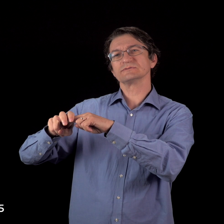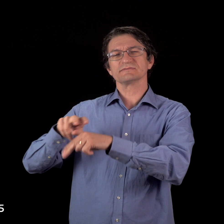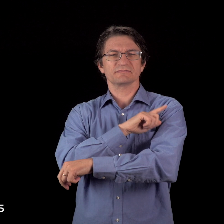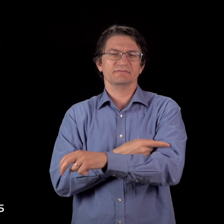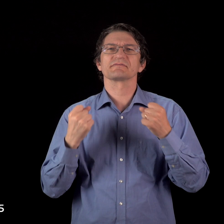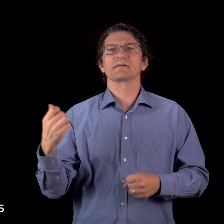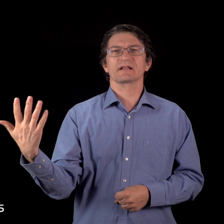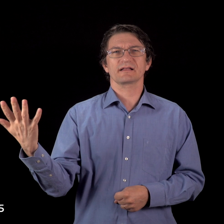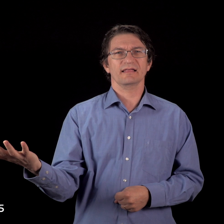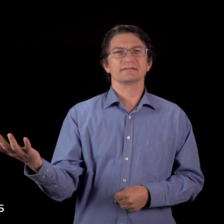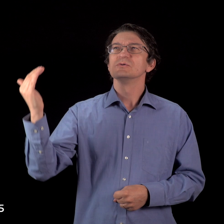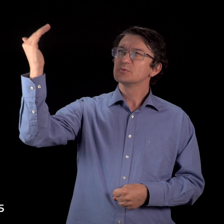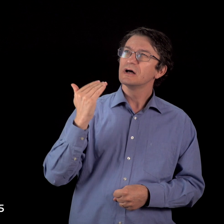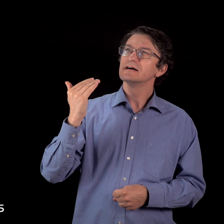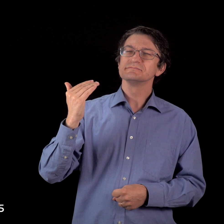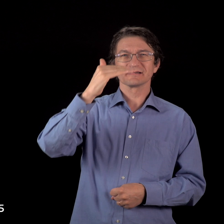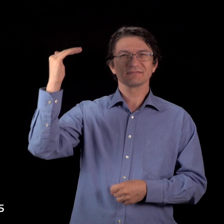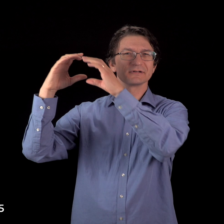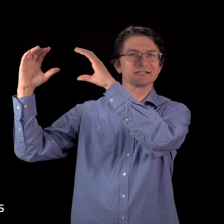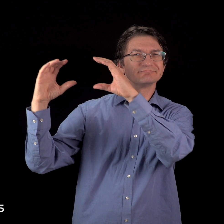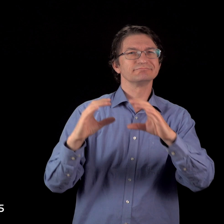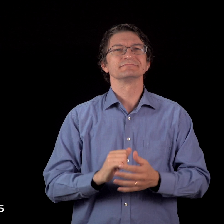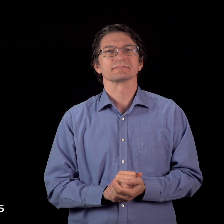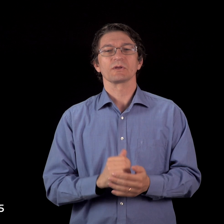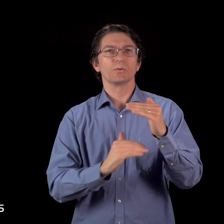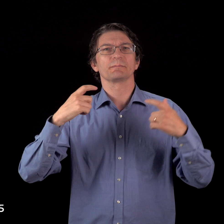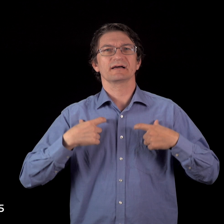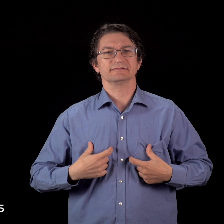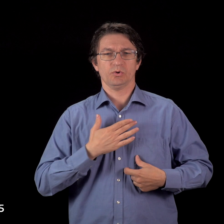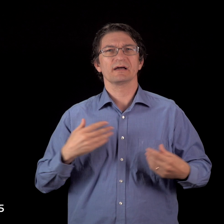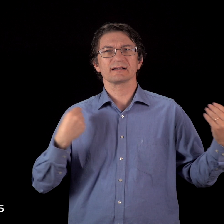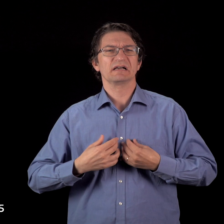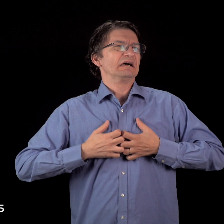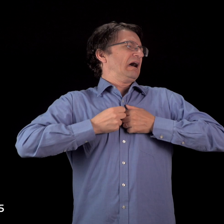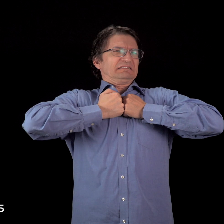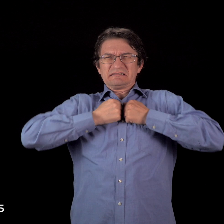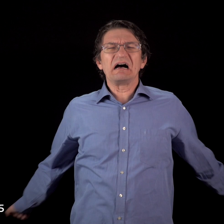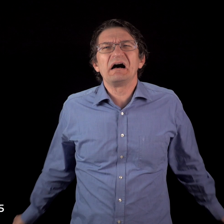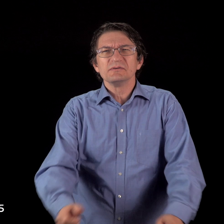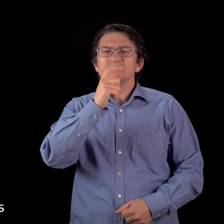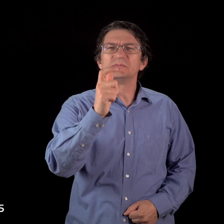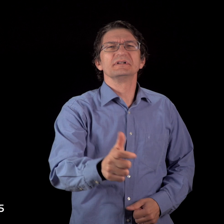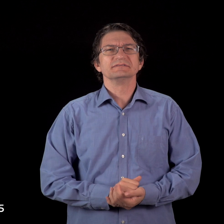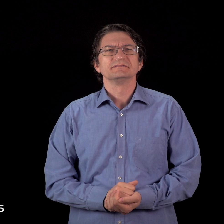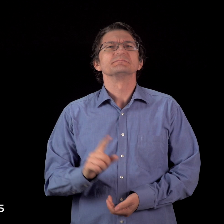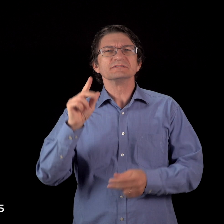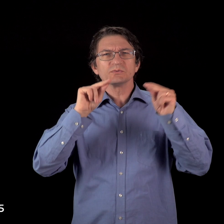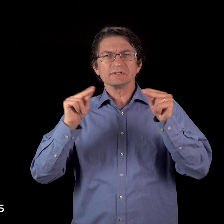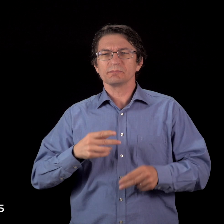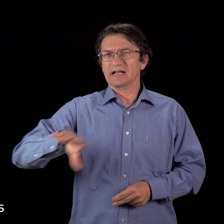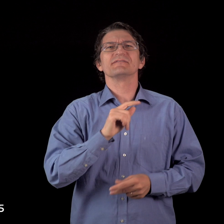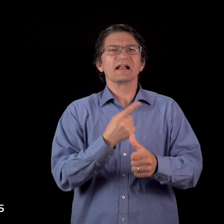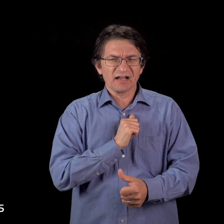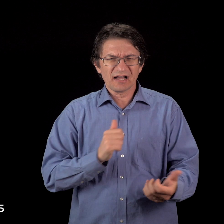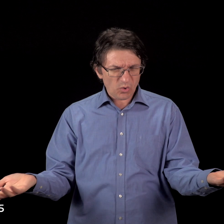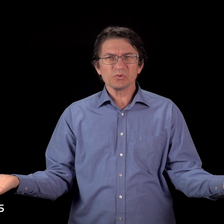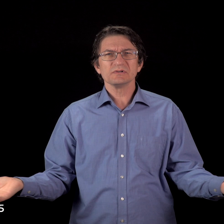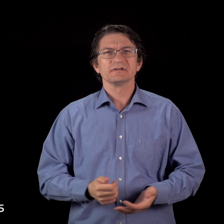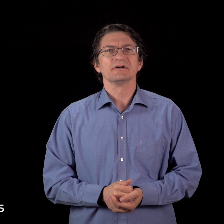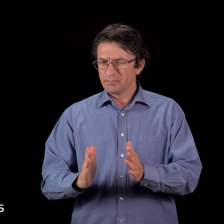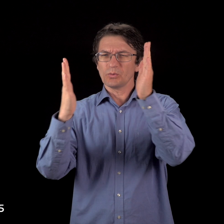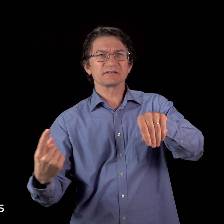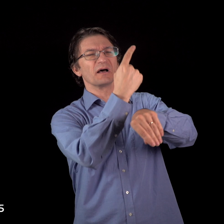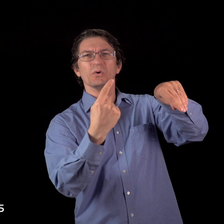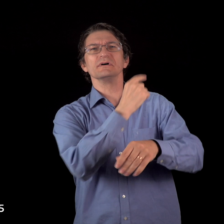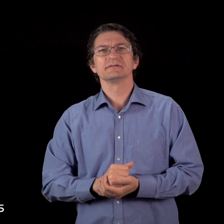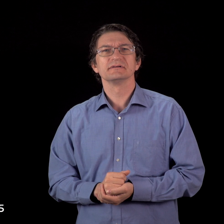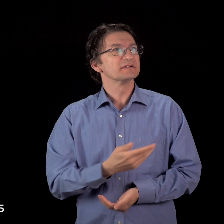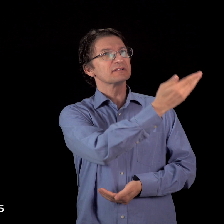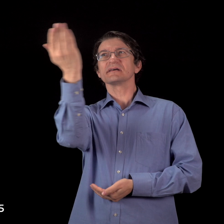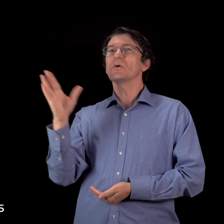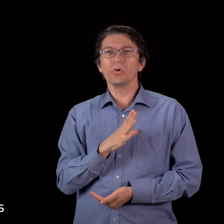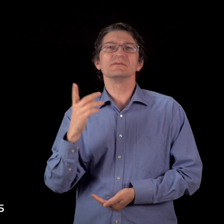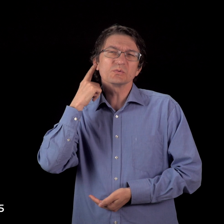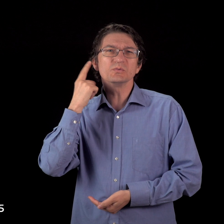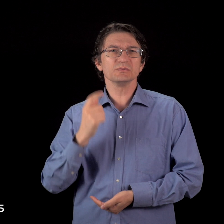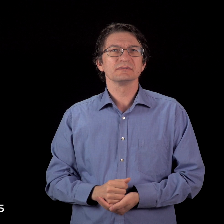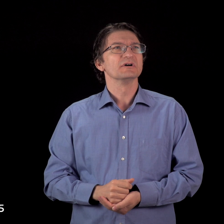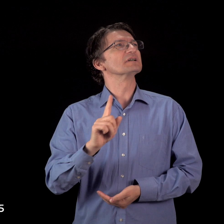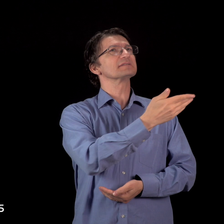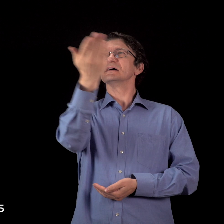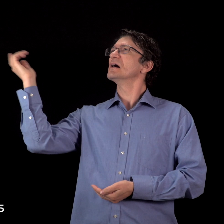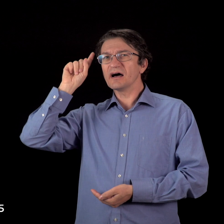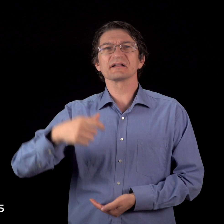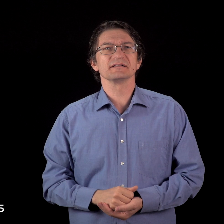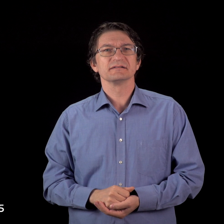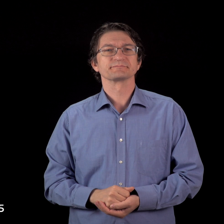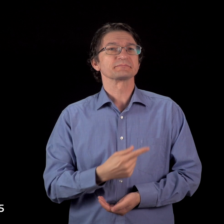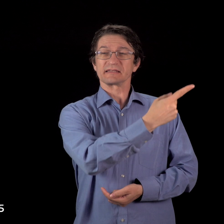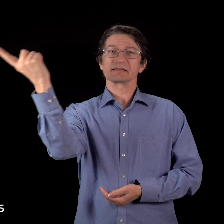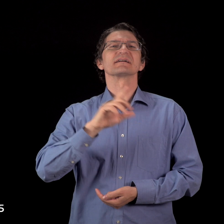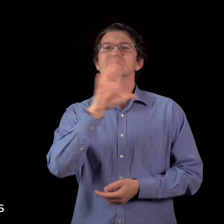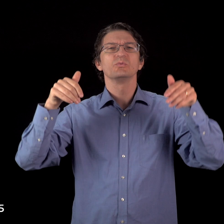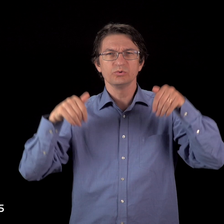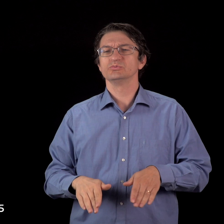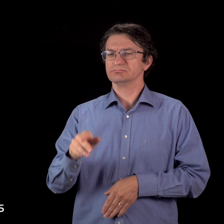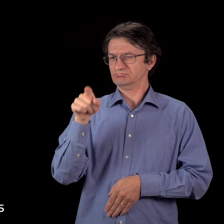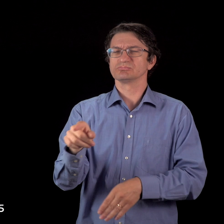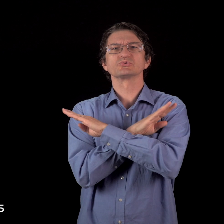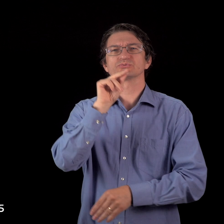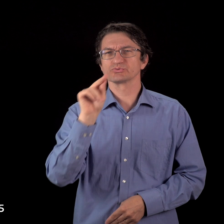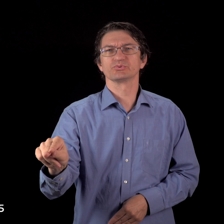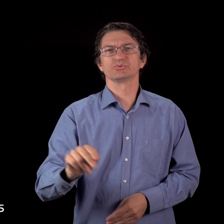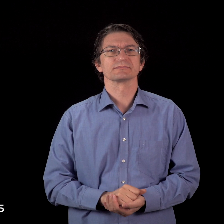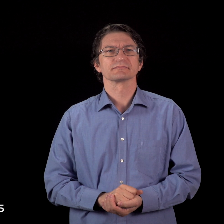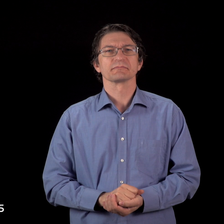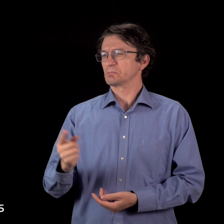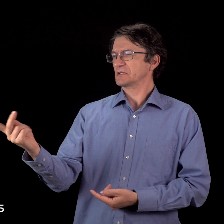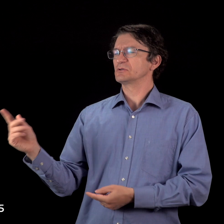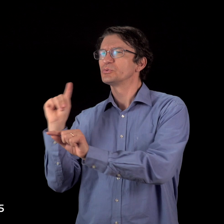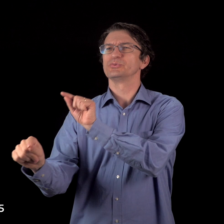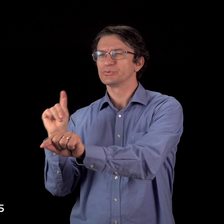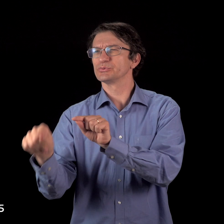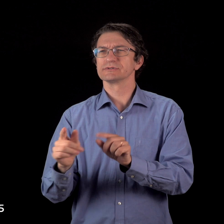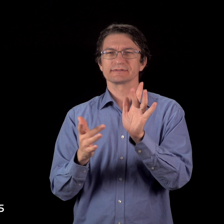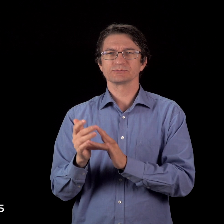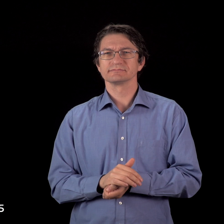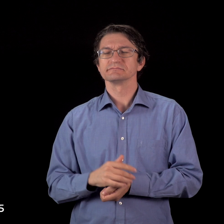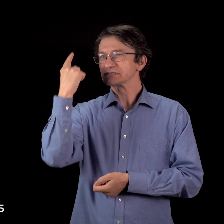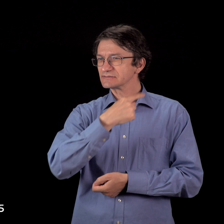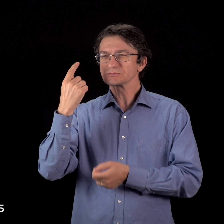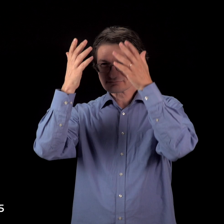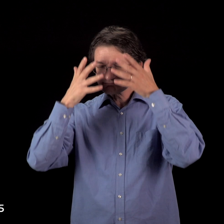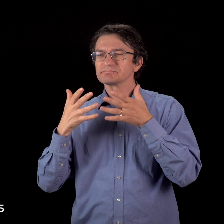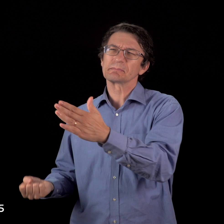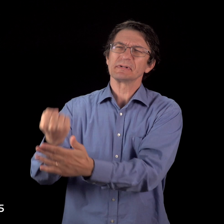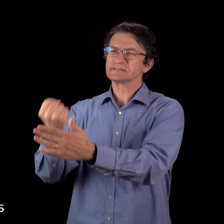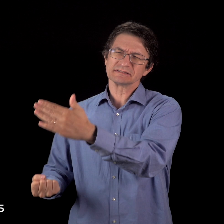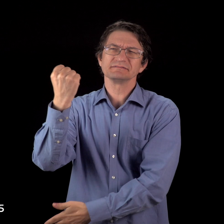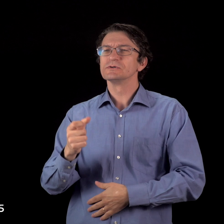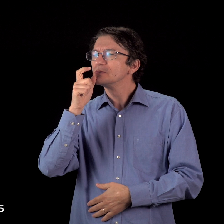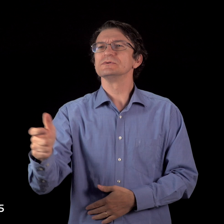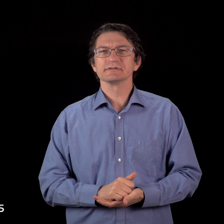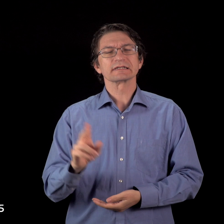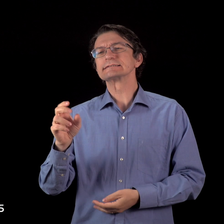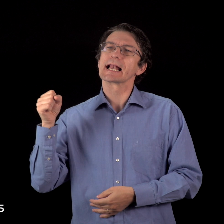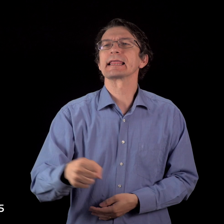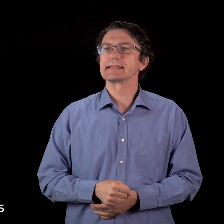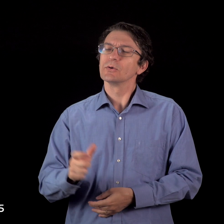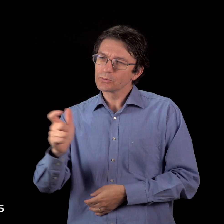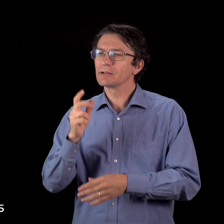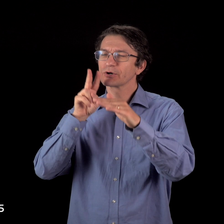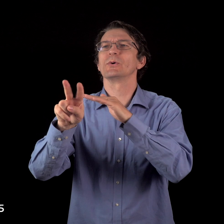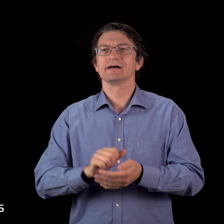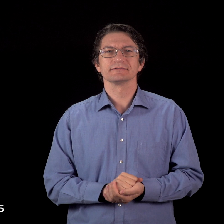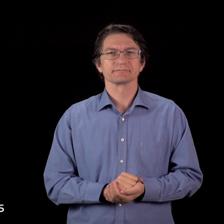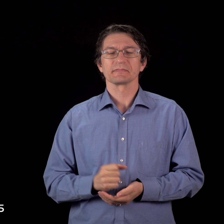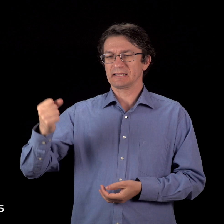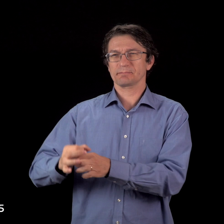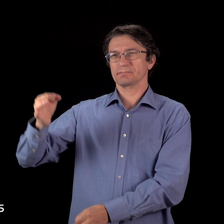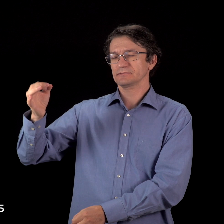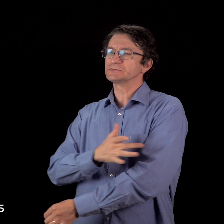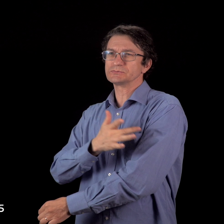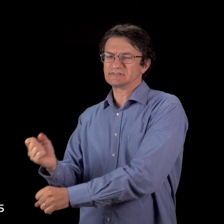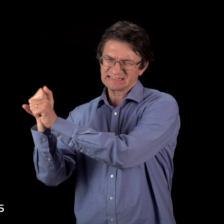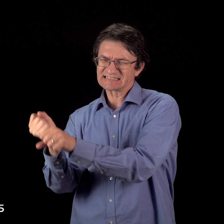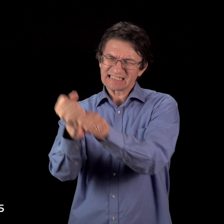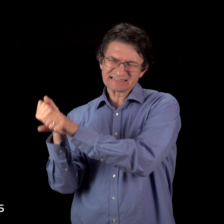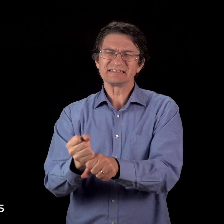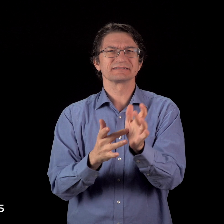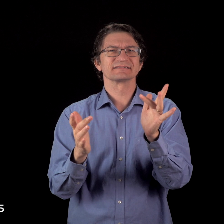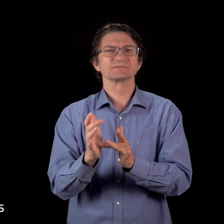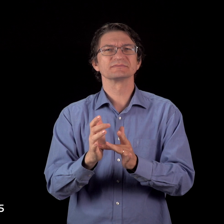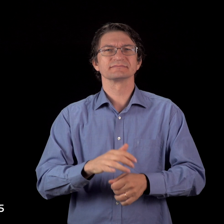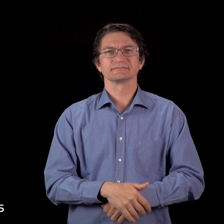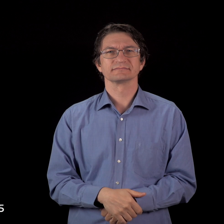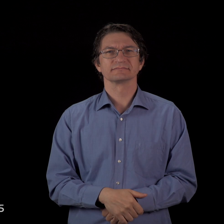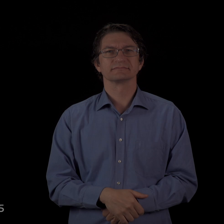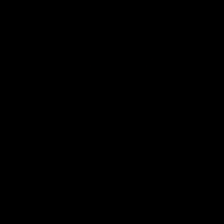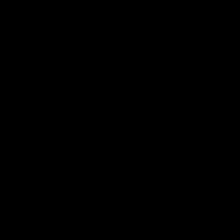At this, the high priest tore his clothes and declared, “Why do we need any more witnesses? You have heard the blasphemy. What is your verdict?” And they all condemned Him as deserving of death. Then some of them began to spit on Him. They blindfolded Him, struck Him with their fists, and said to Him, “Prophesy!”